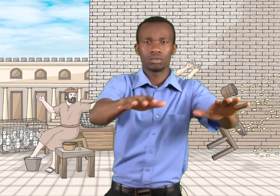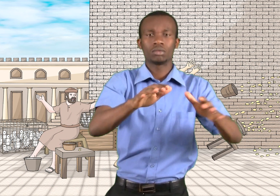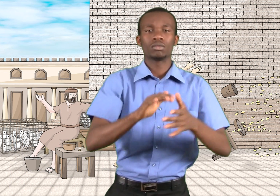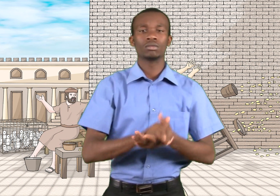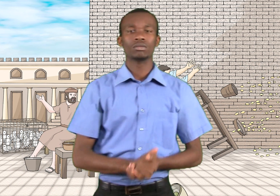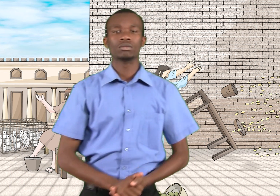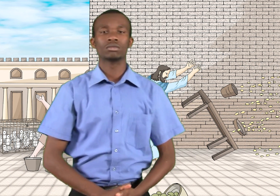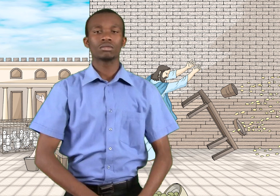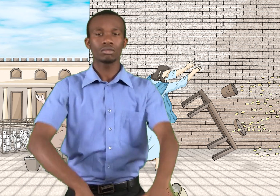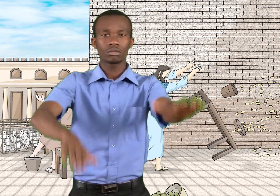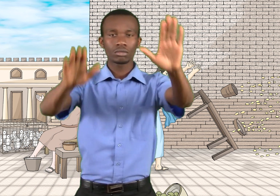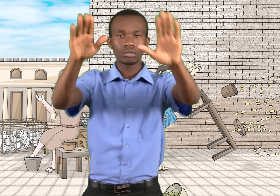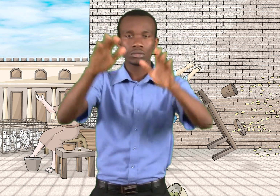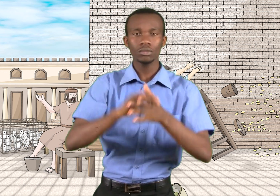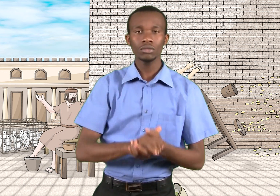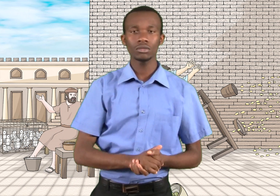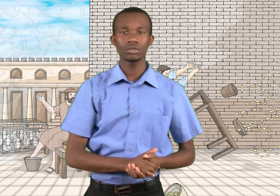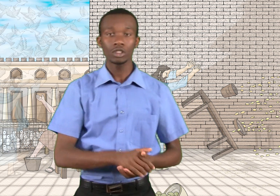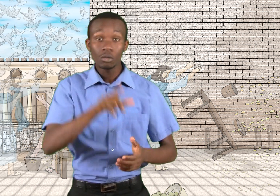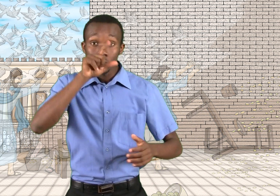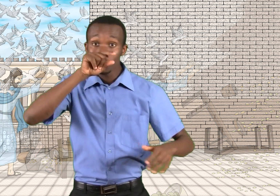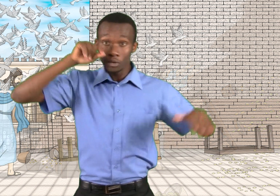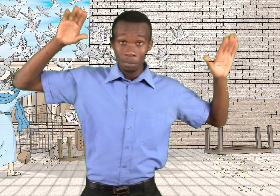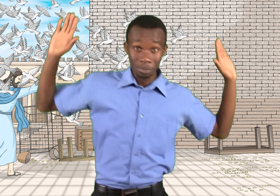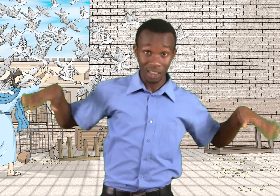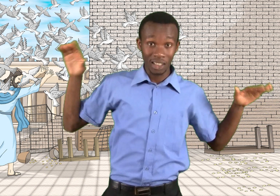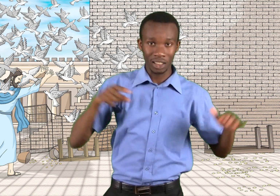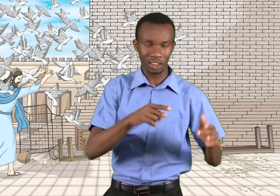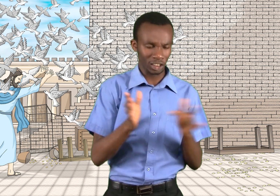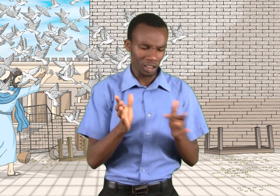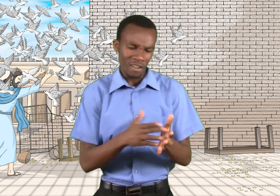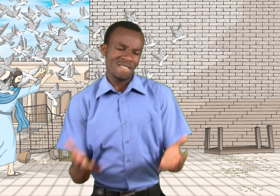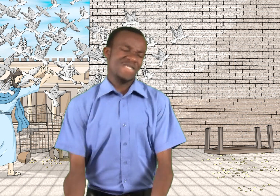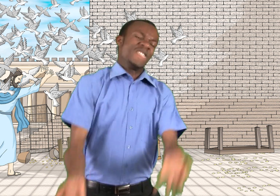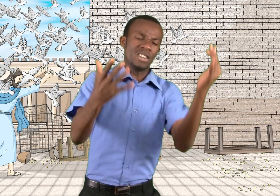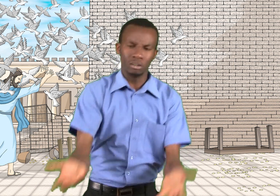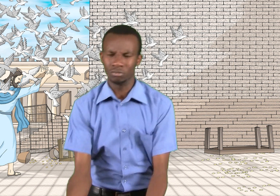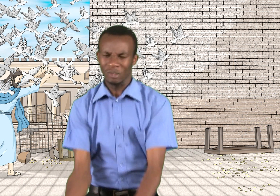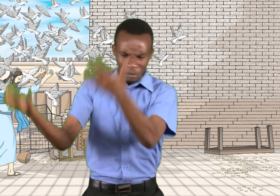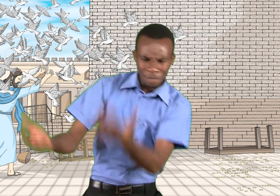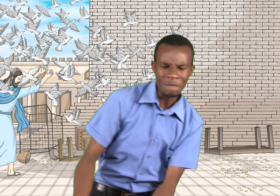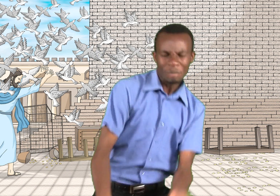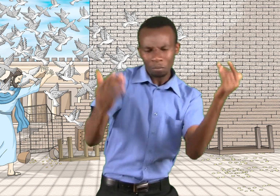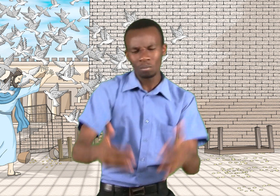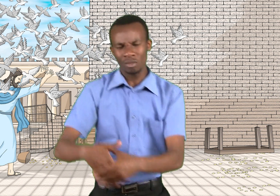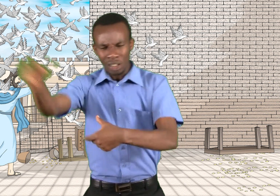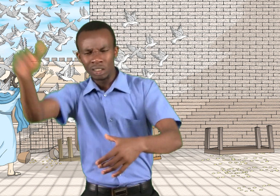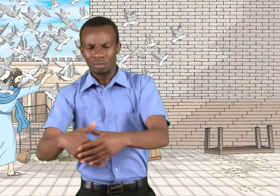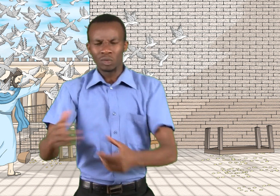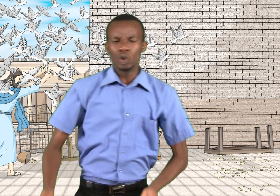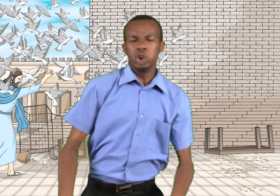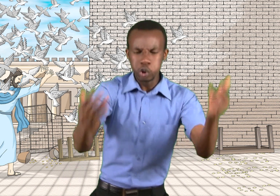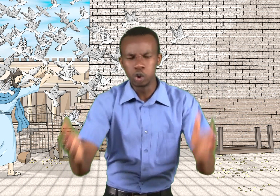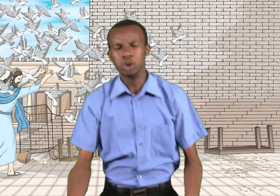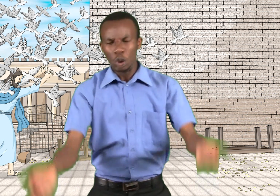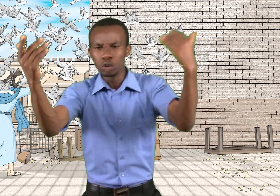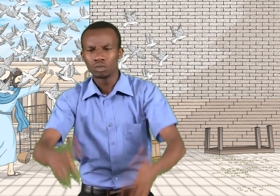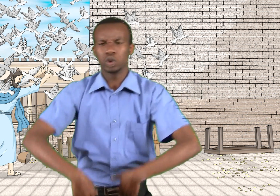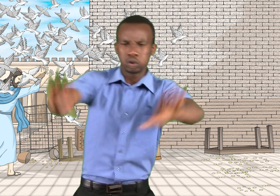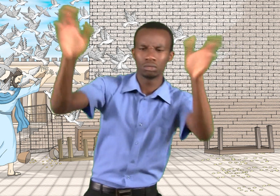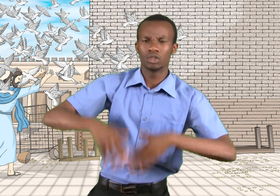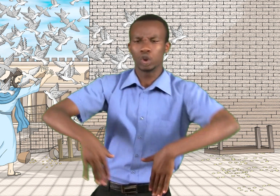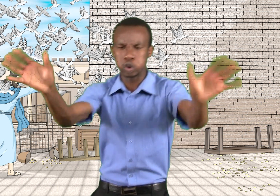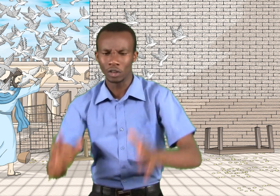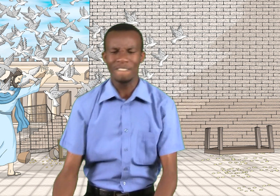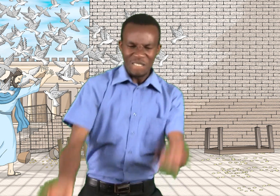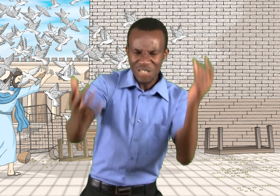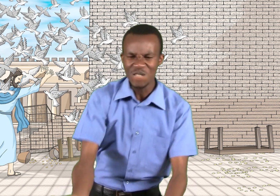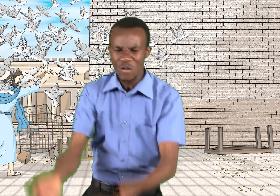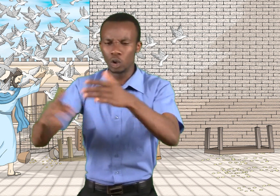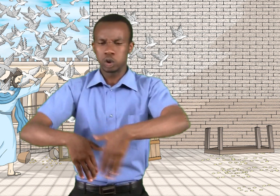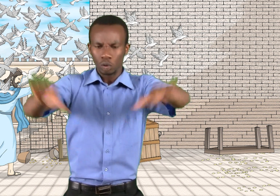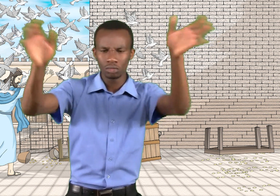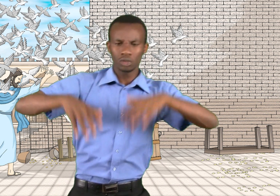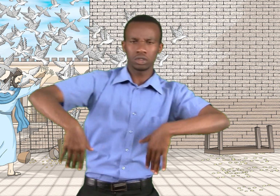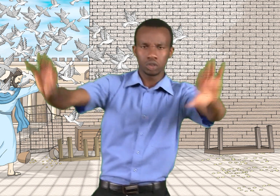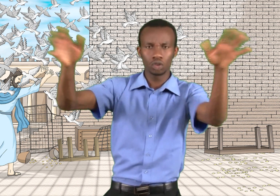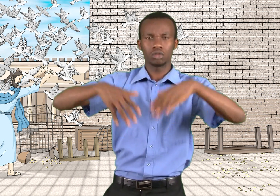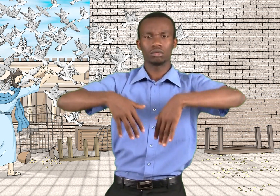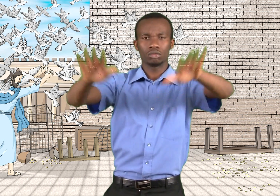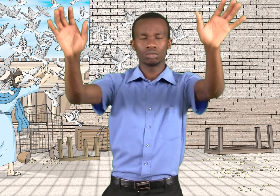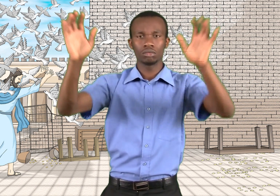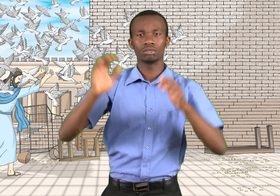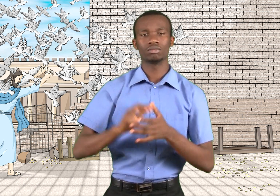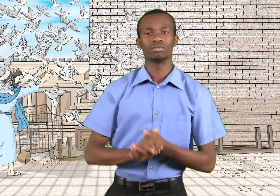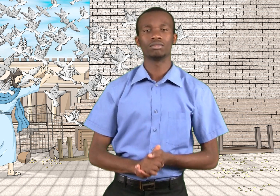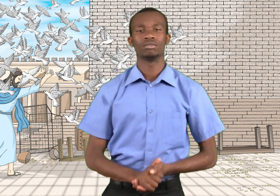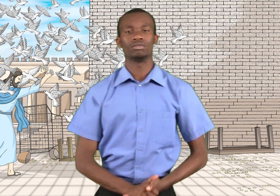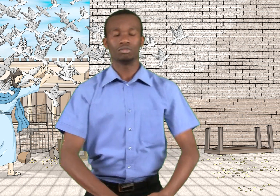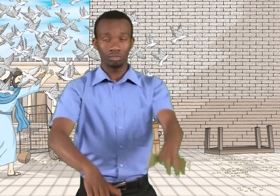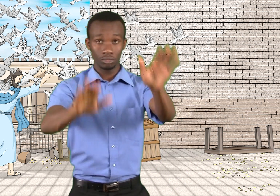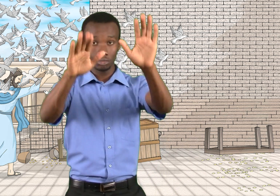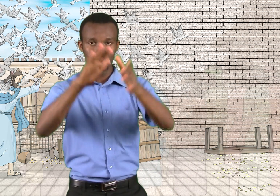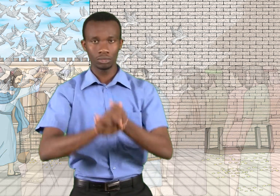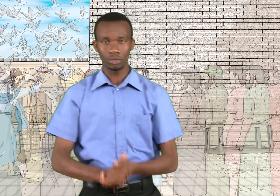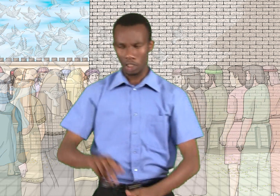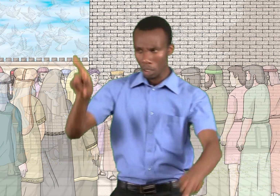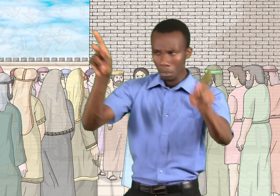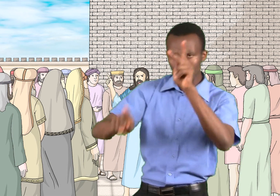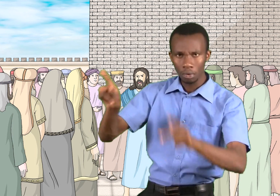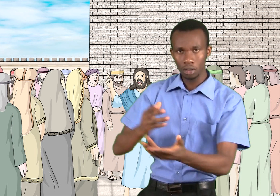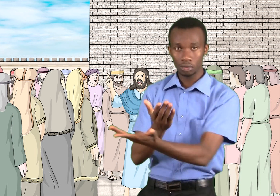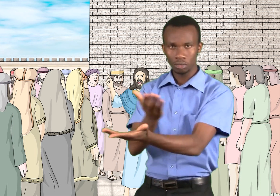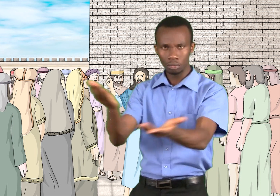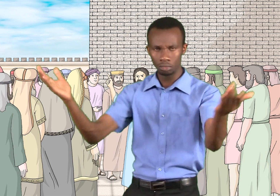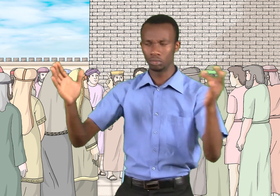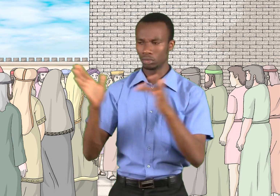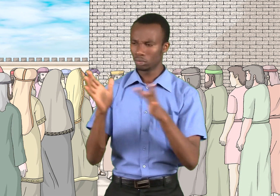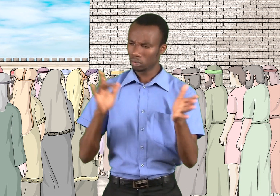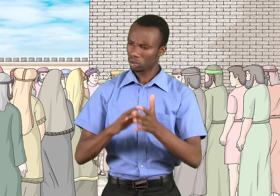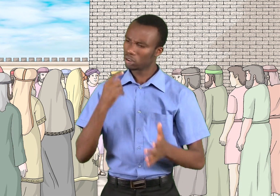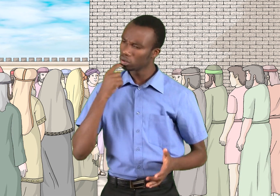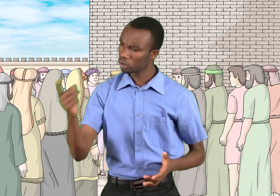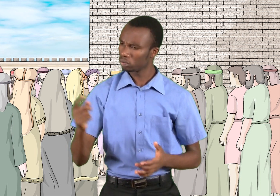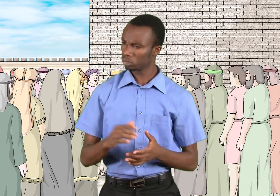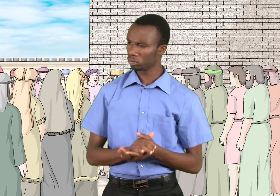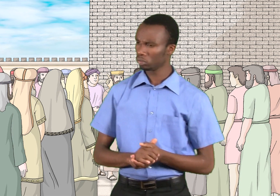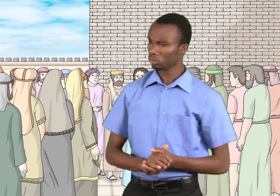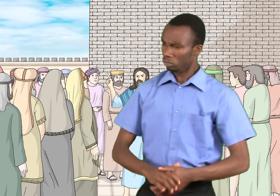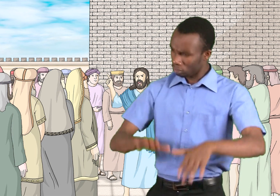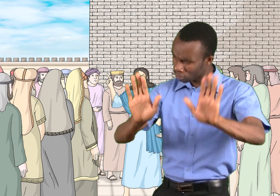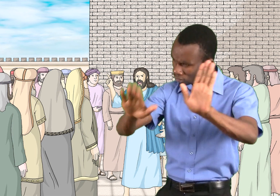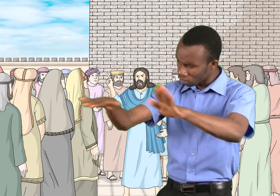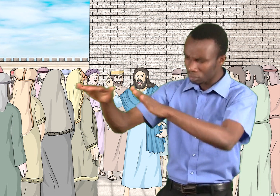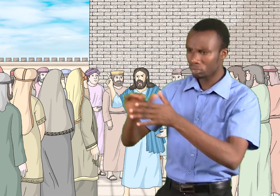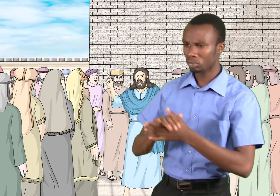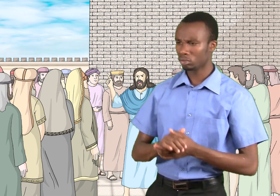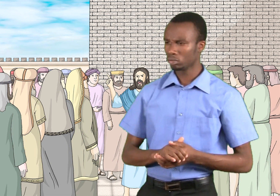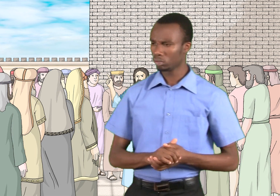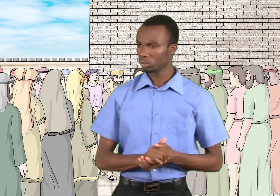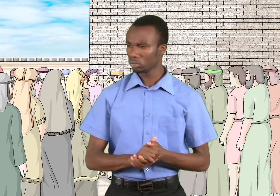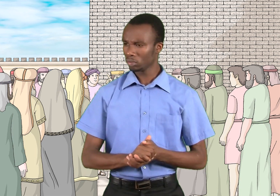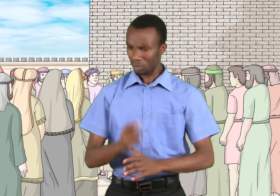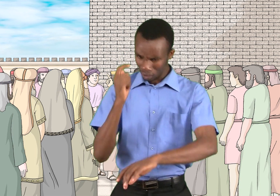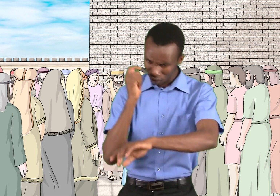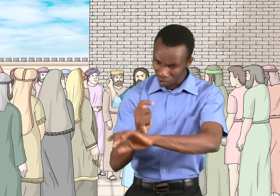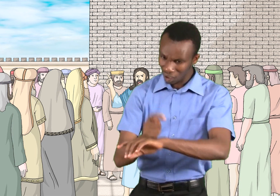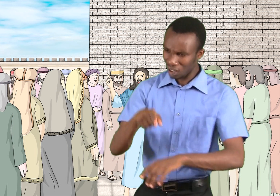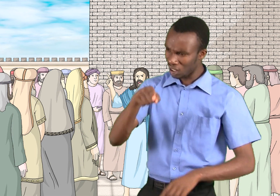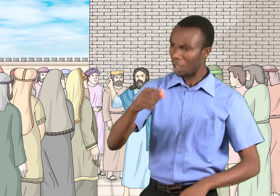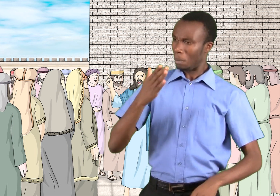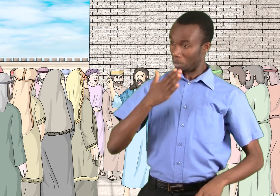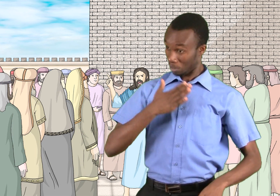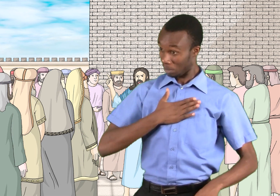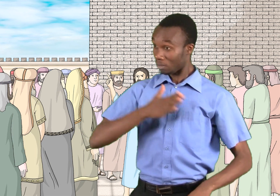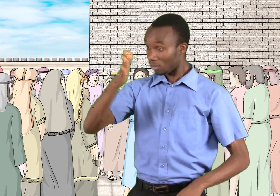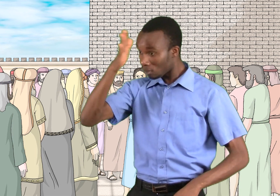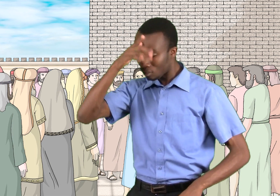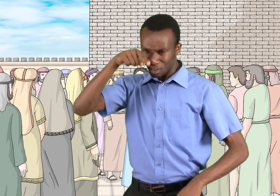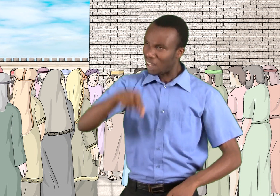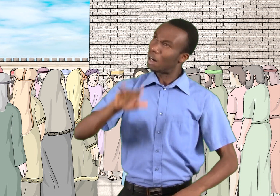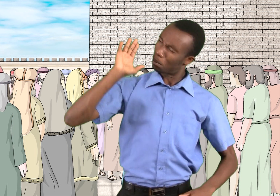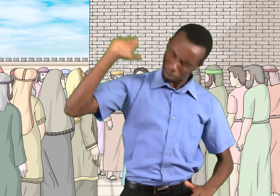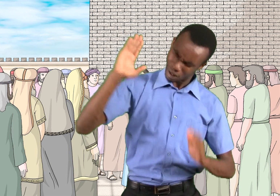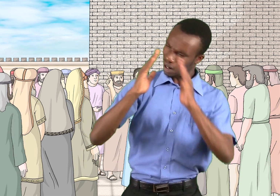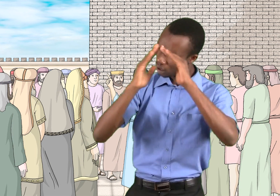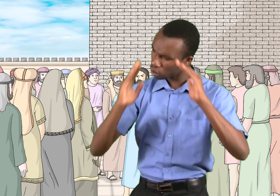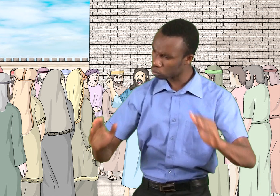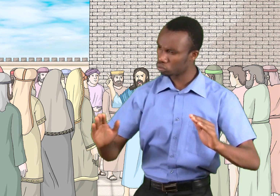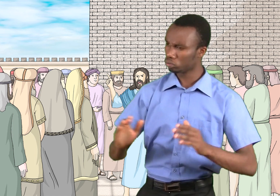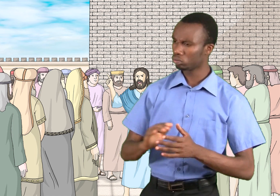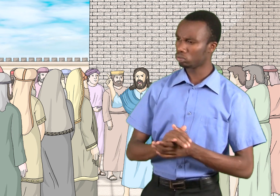To those selling doves He said, “Get these out of here!